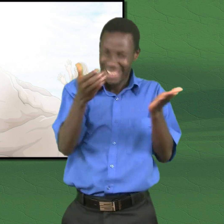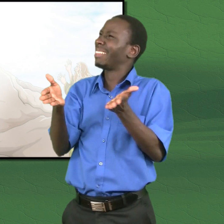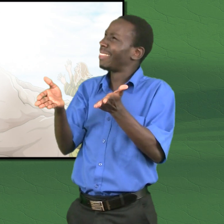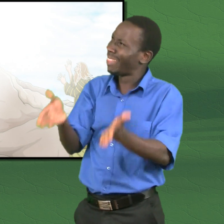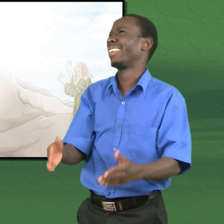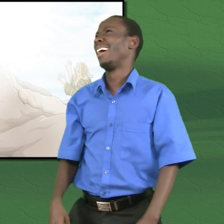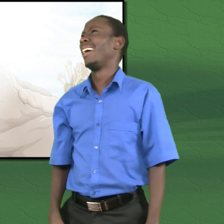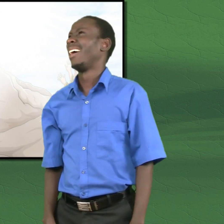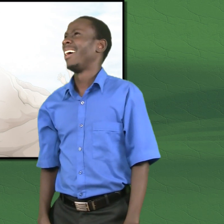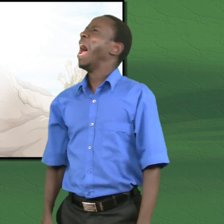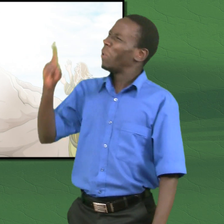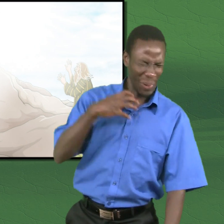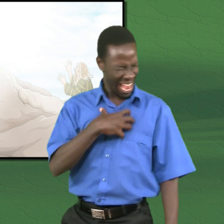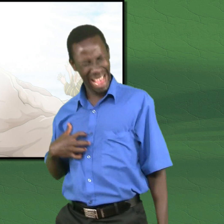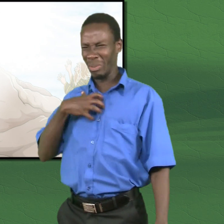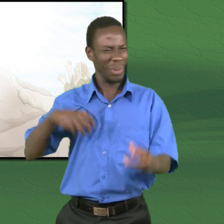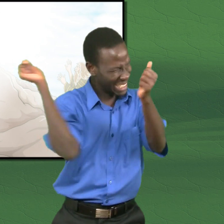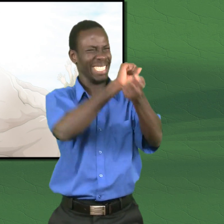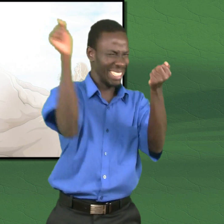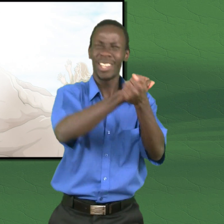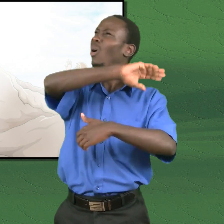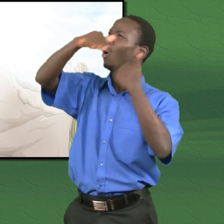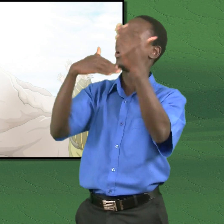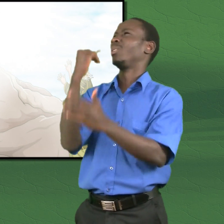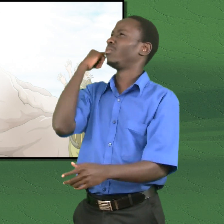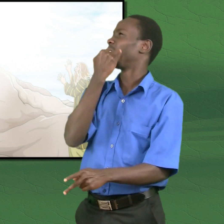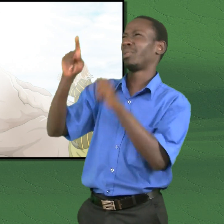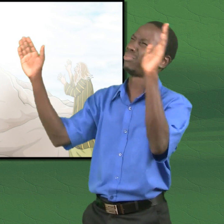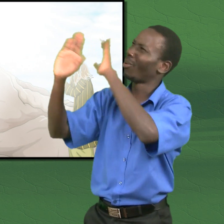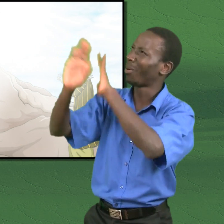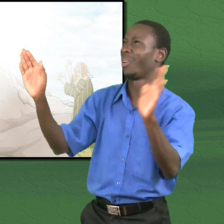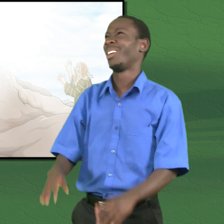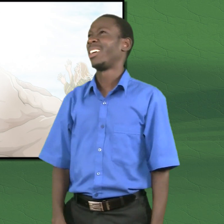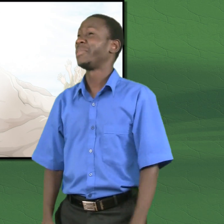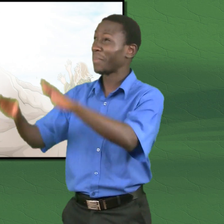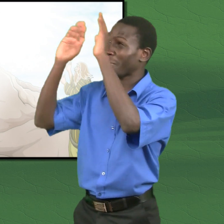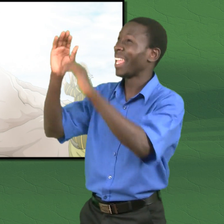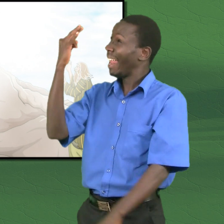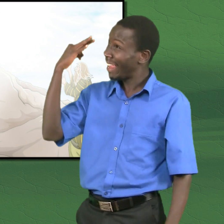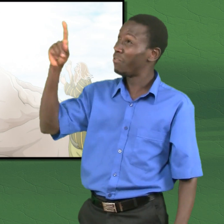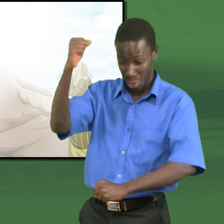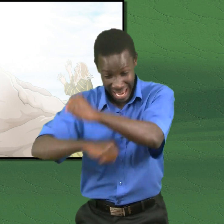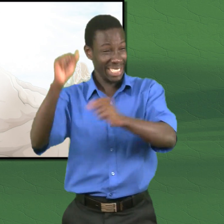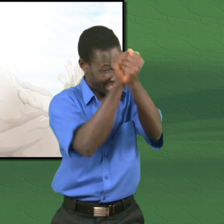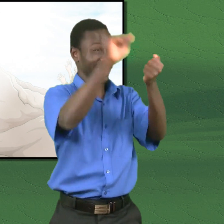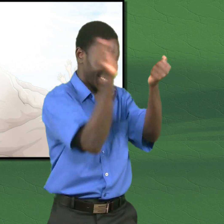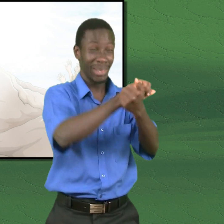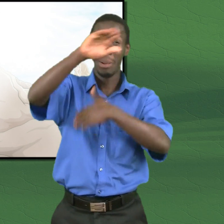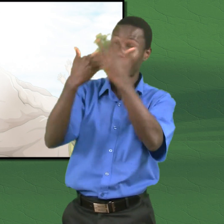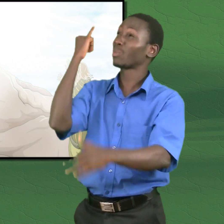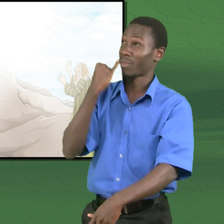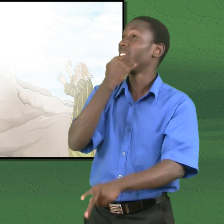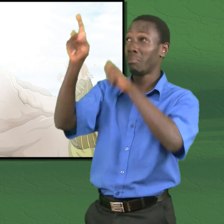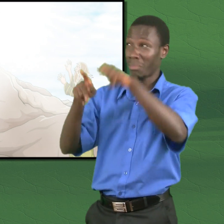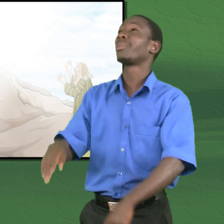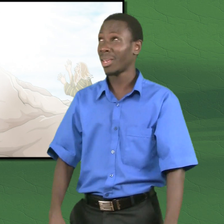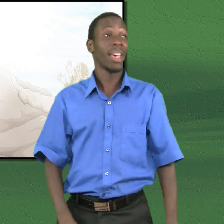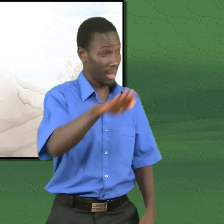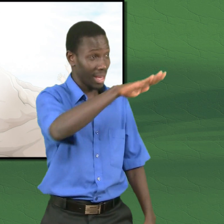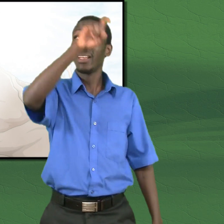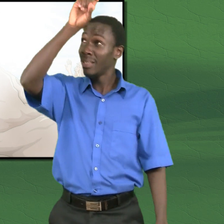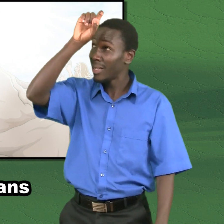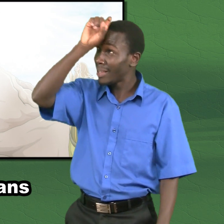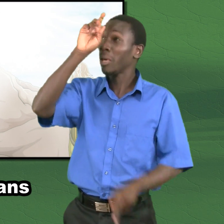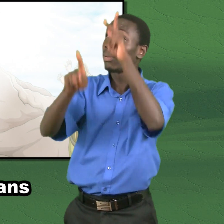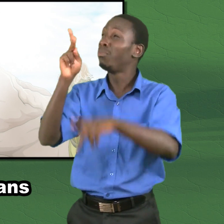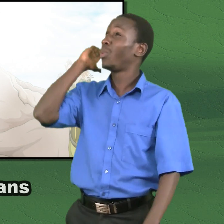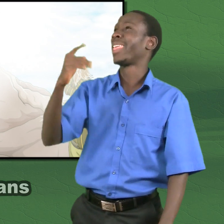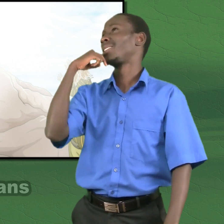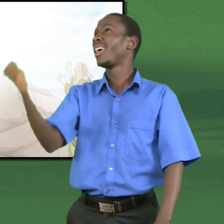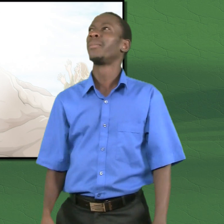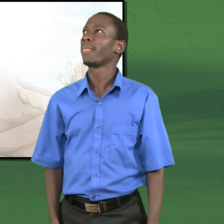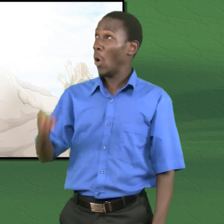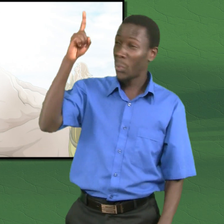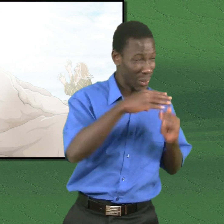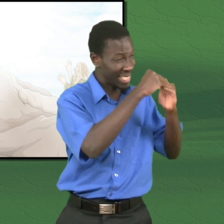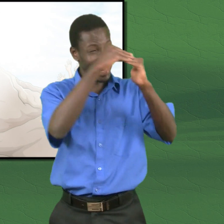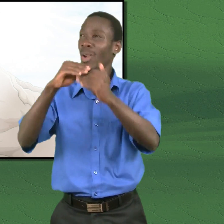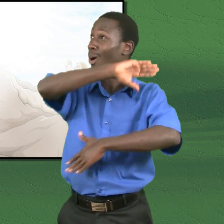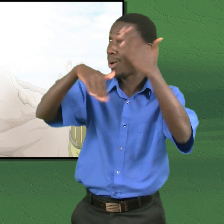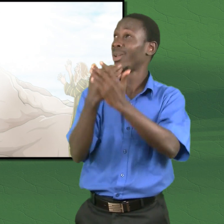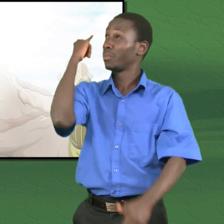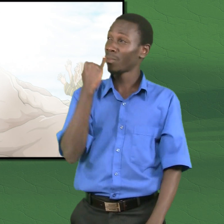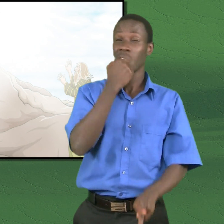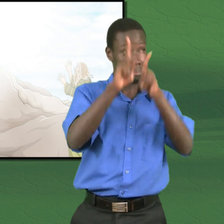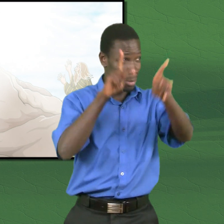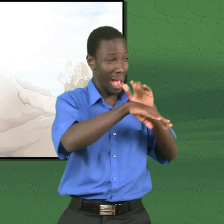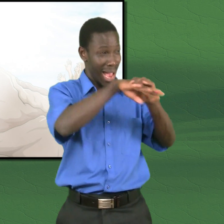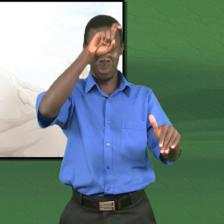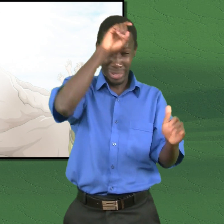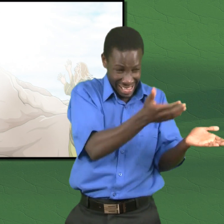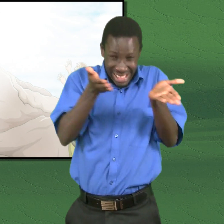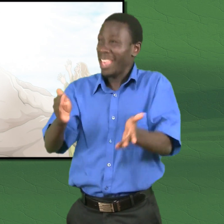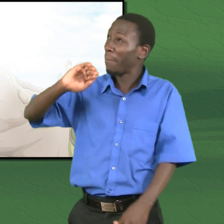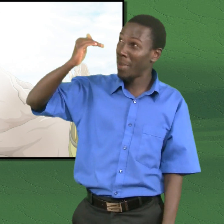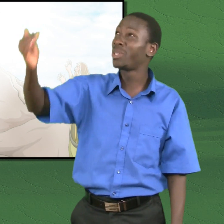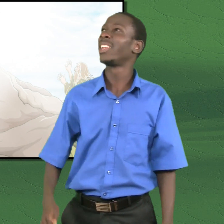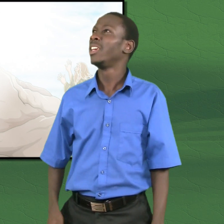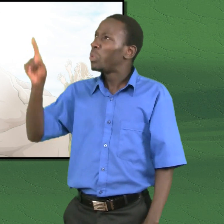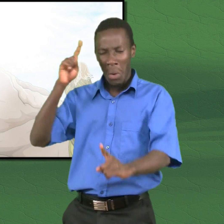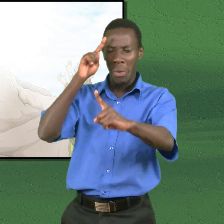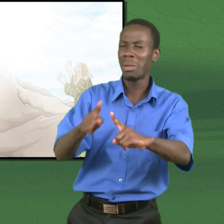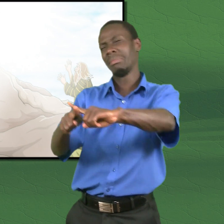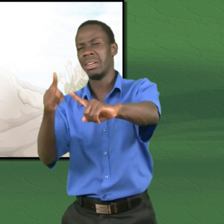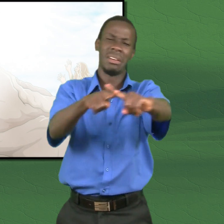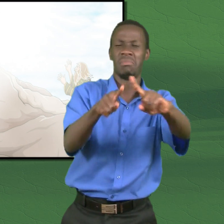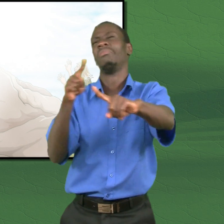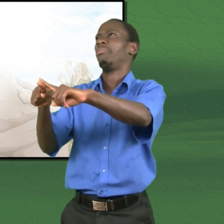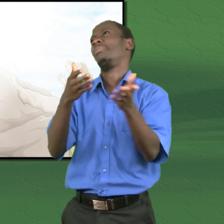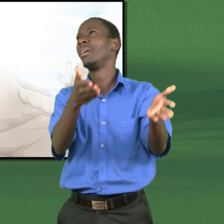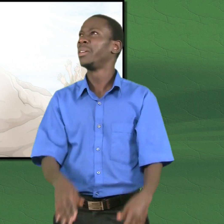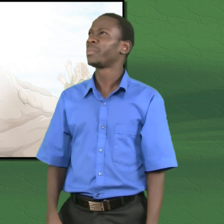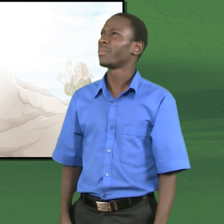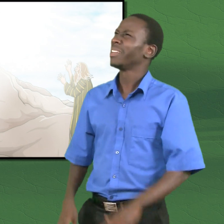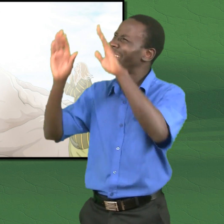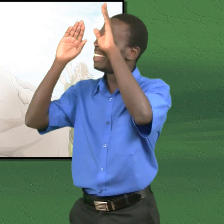Why should the Egyptians declare, ‘He brought them out with evil intent, to kill them in the mountains and wipe them from the face of the earth’?